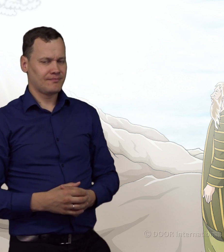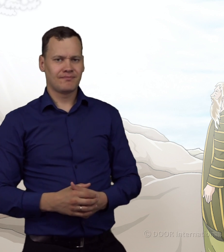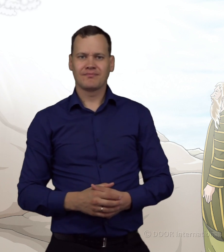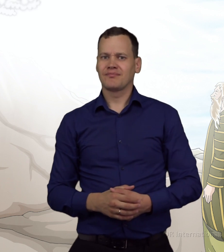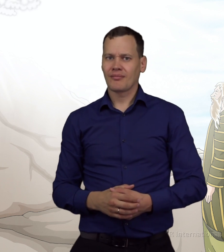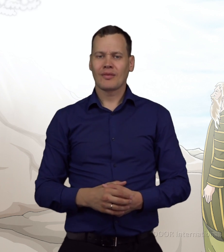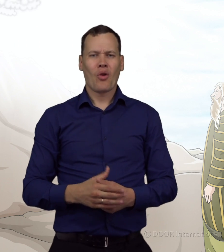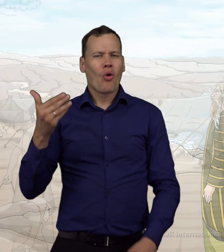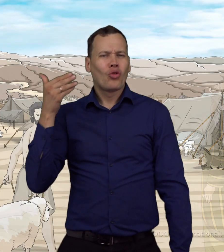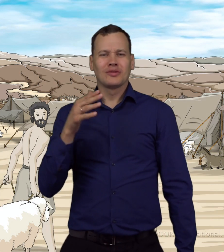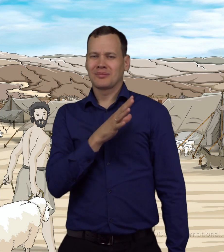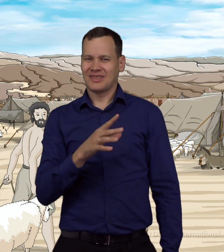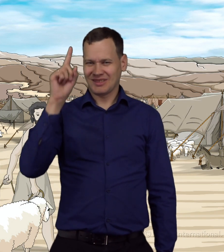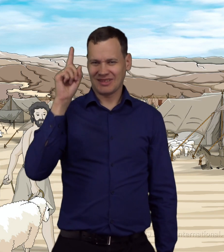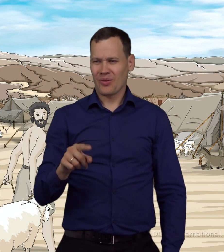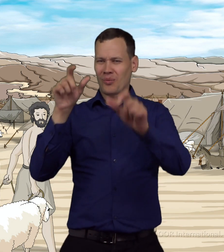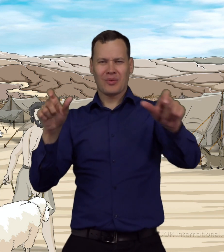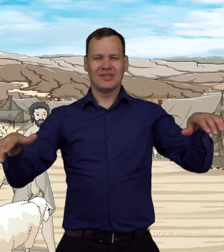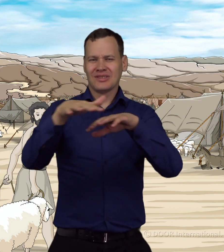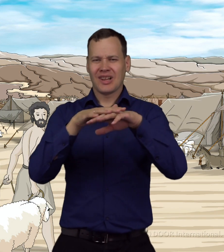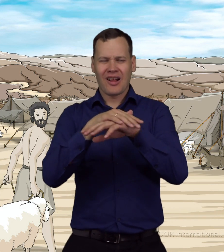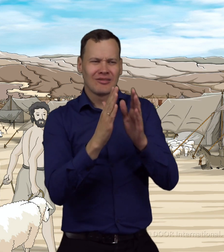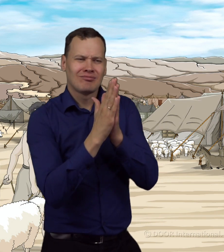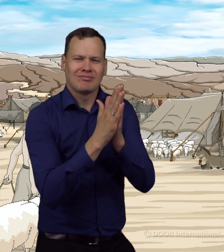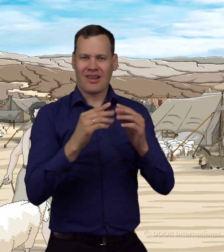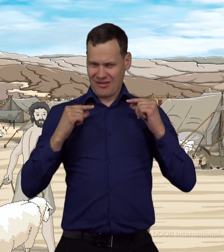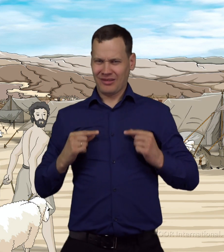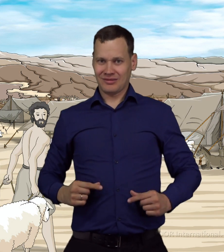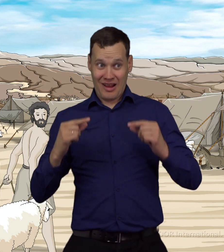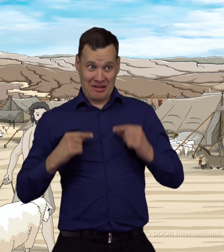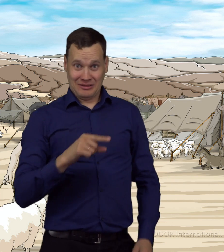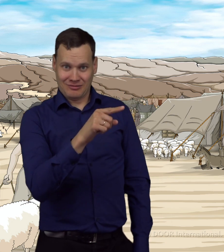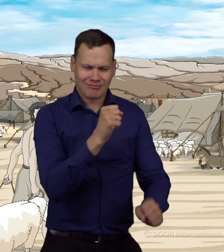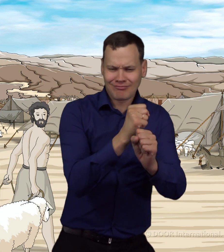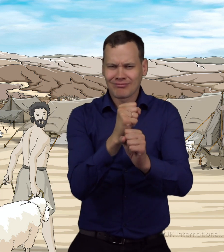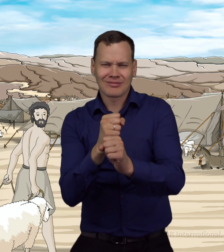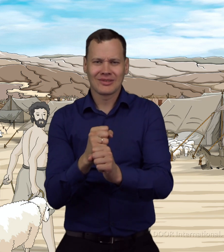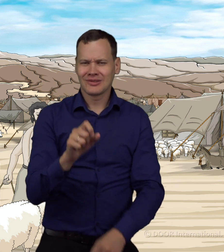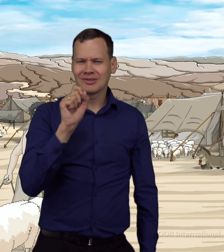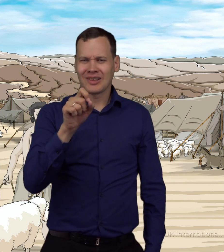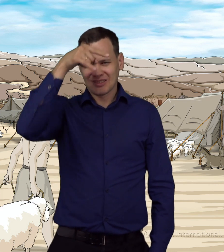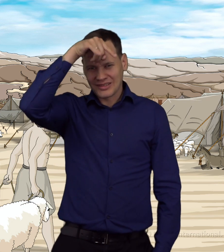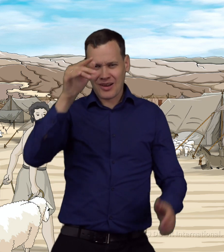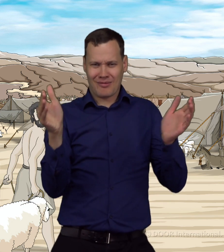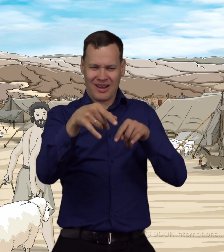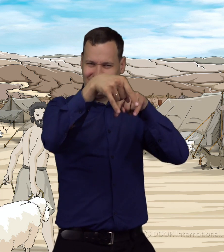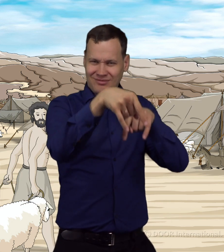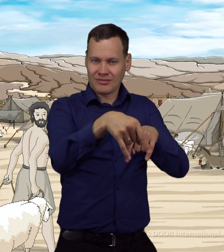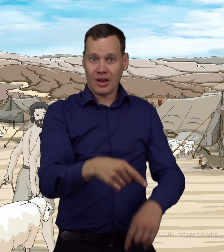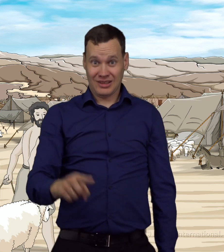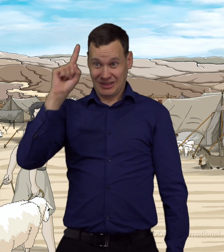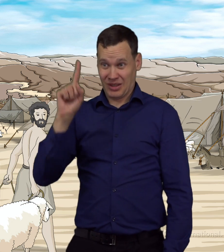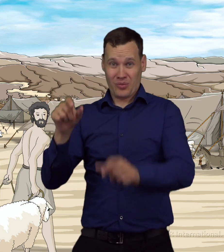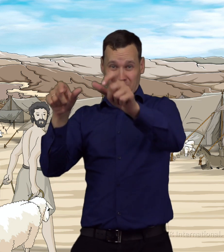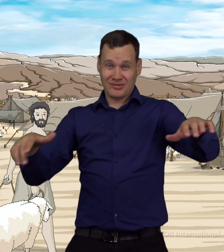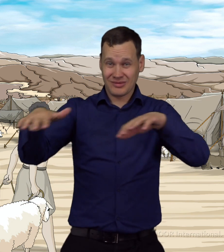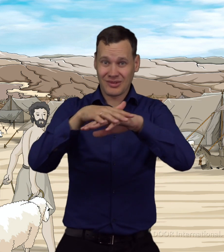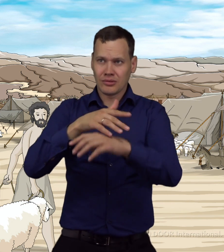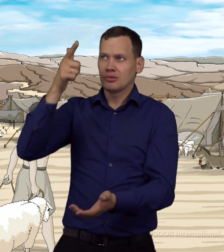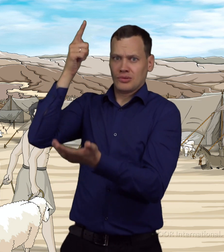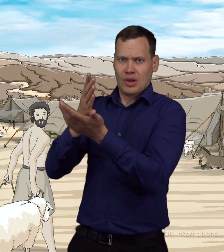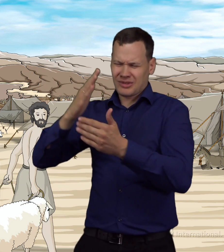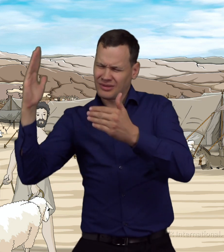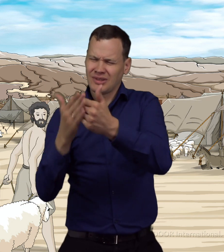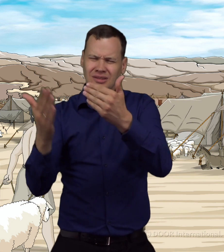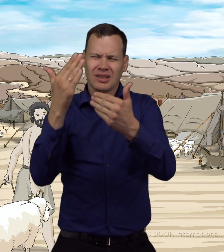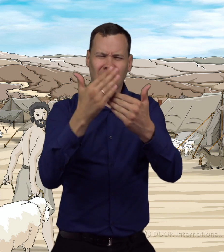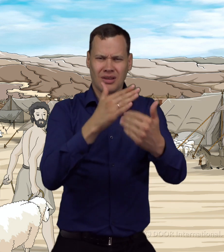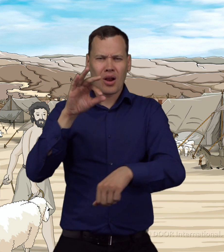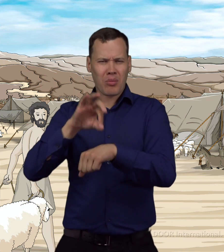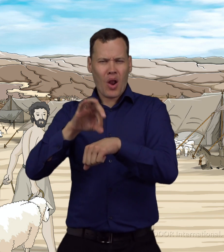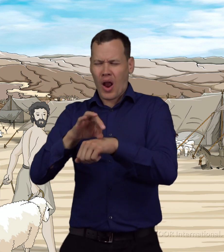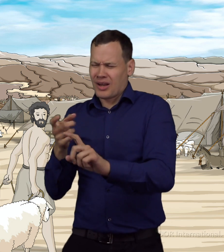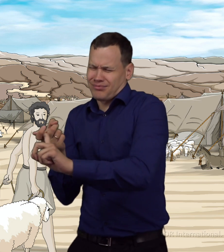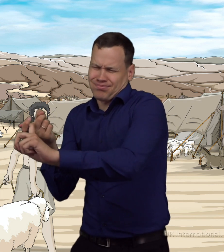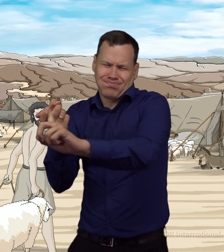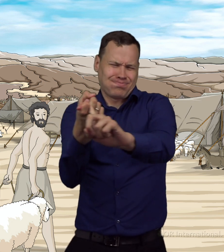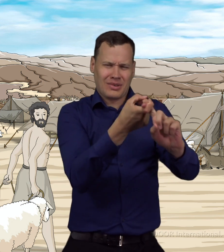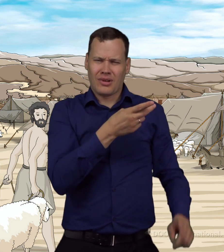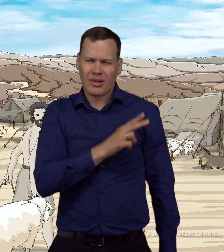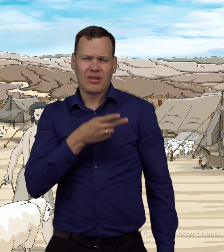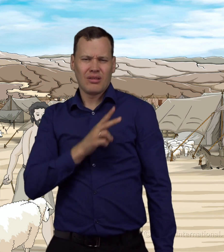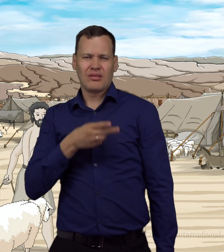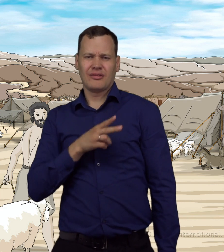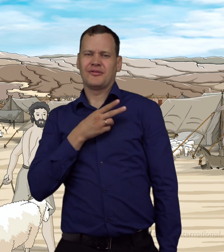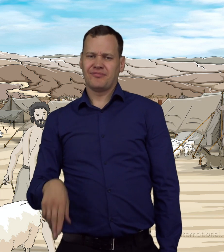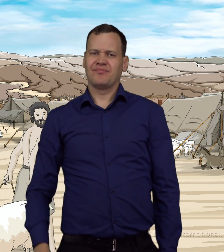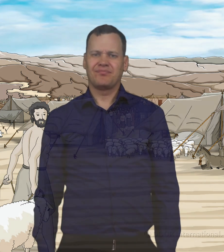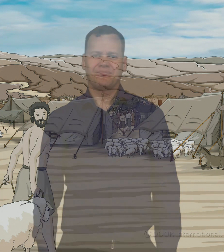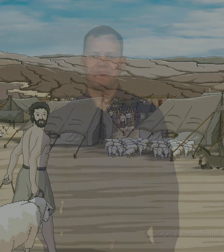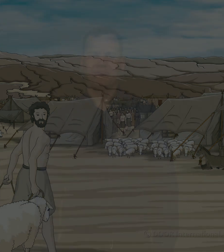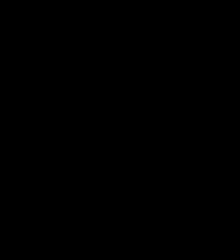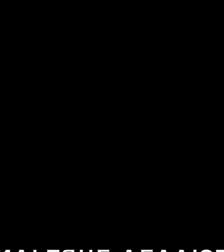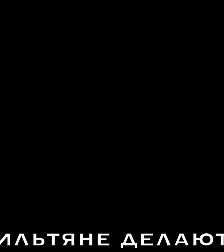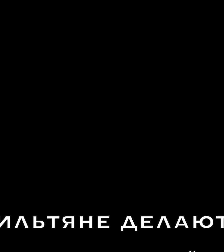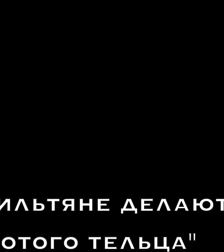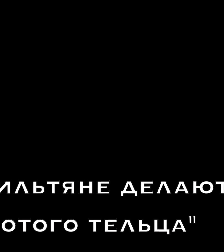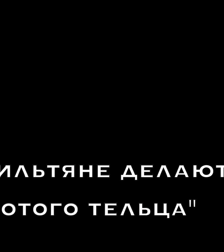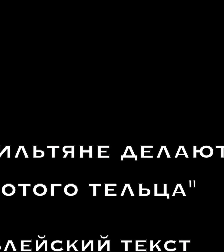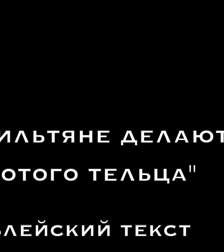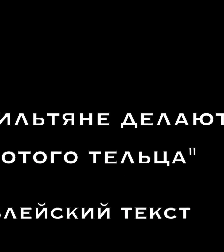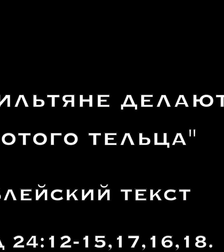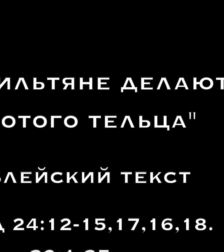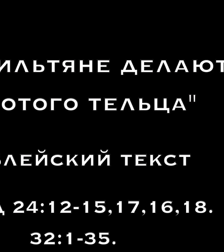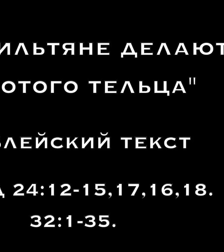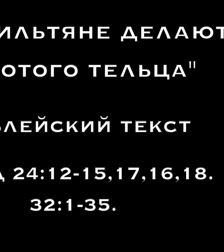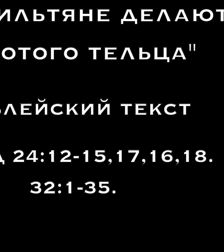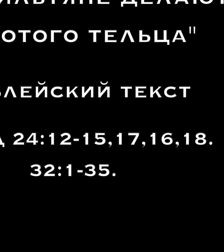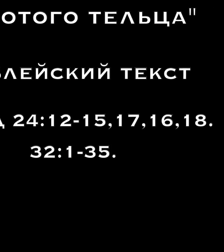Now go, lead the people to the place I described. Behold, My angel shall go before you. But on the day I settle accounts, I will punish them for their sin.” And the LORD sent a plague on the people because of what they had done with the calf that Aaron had made.